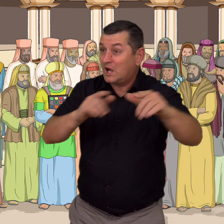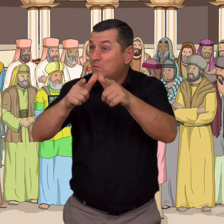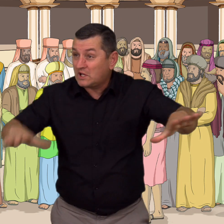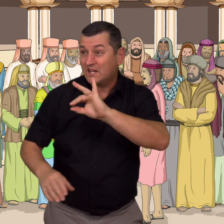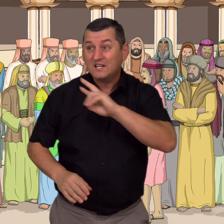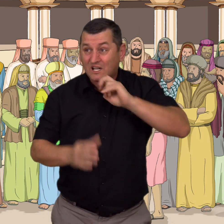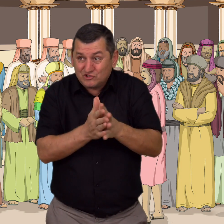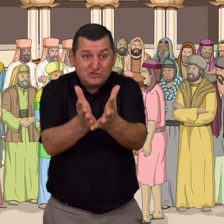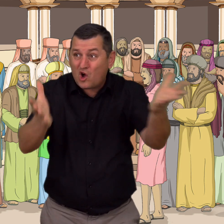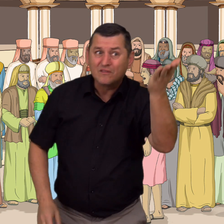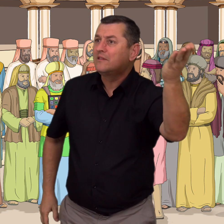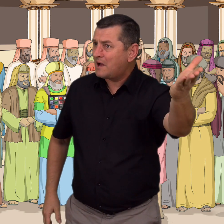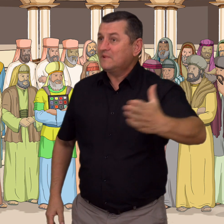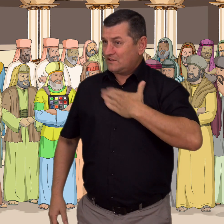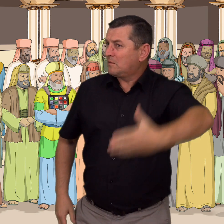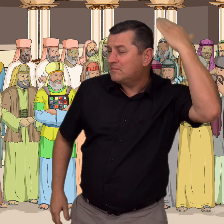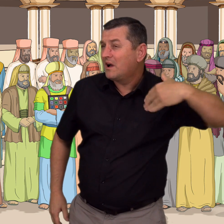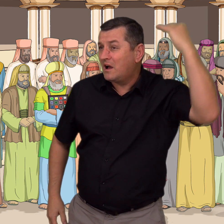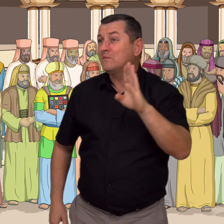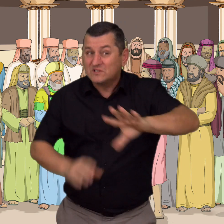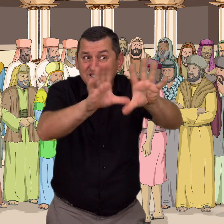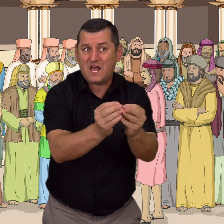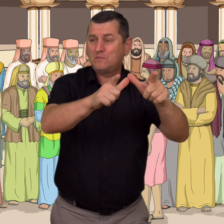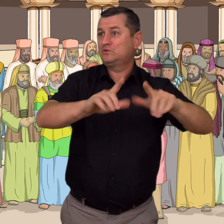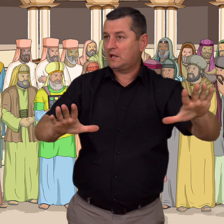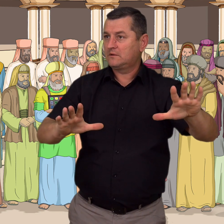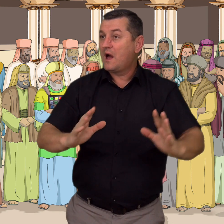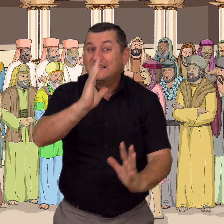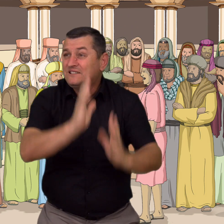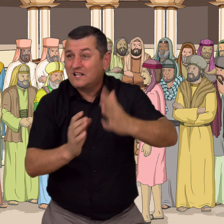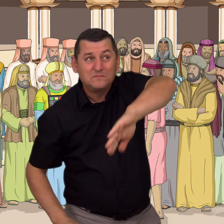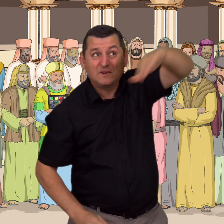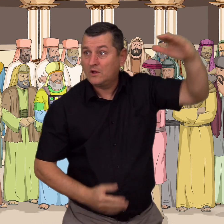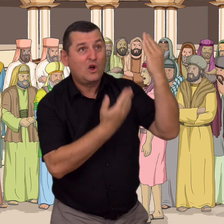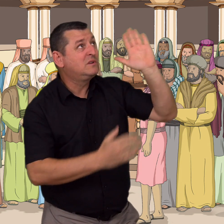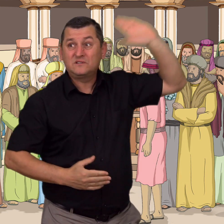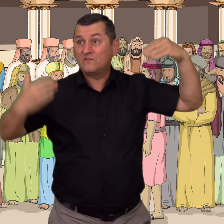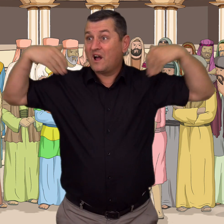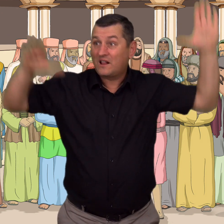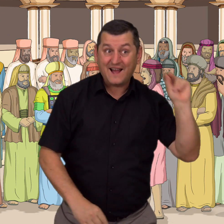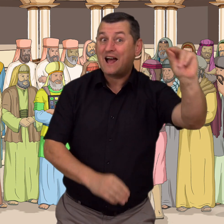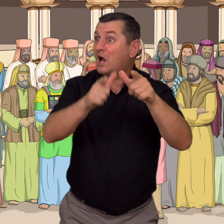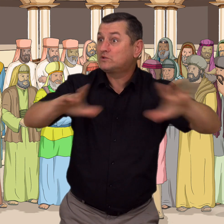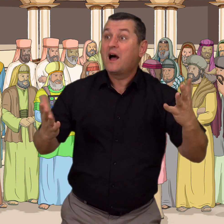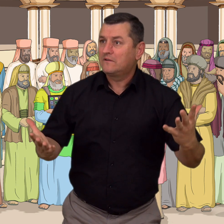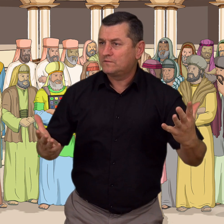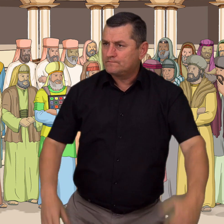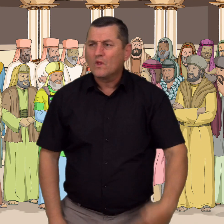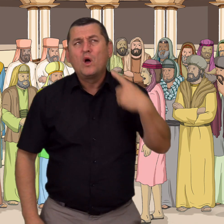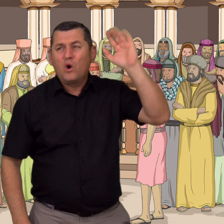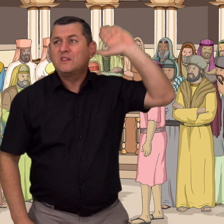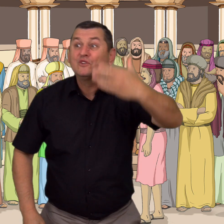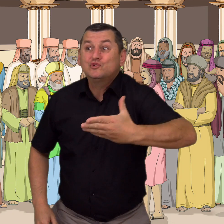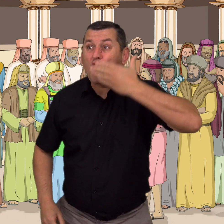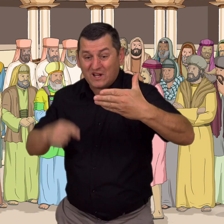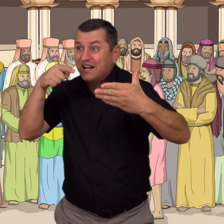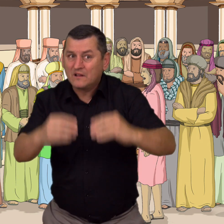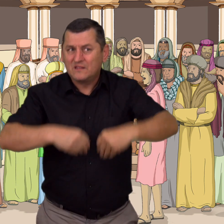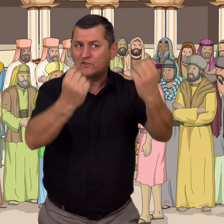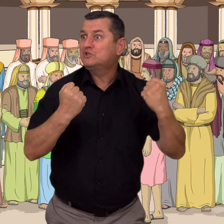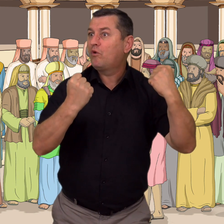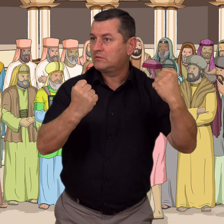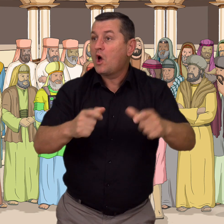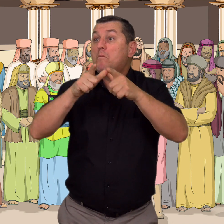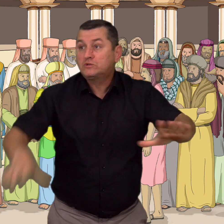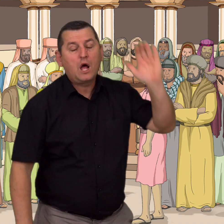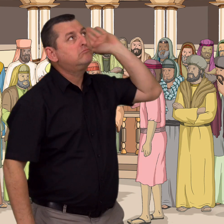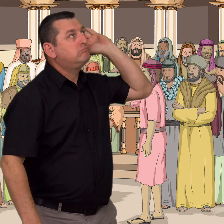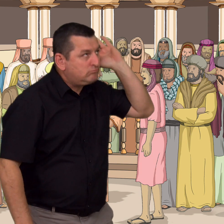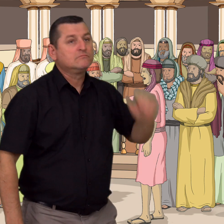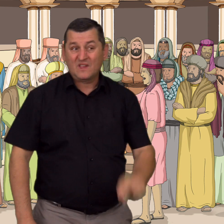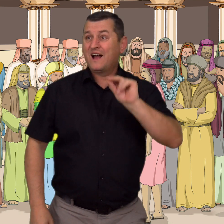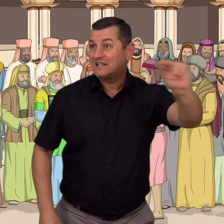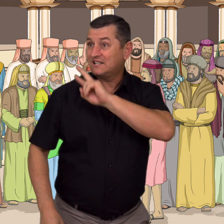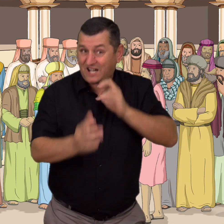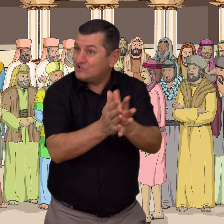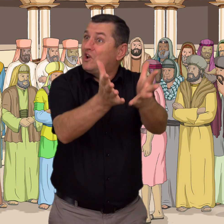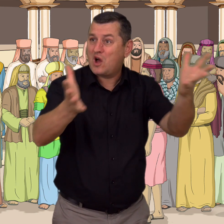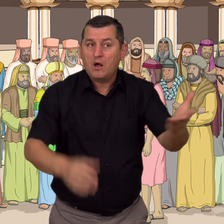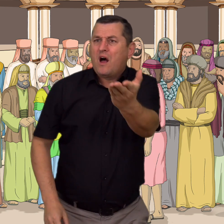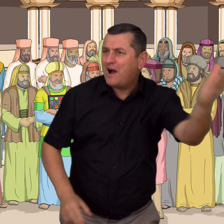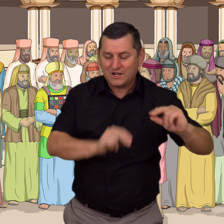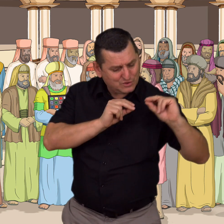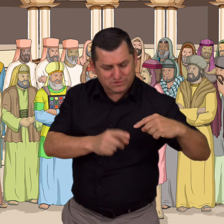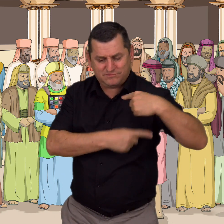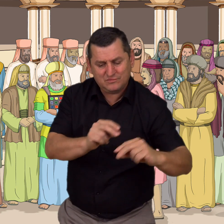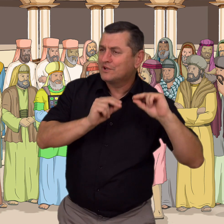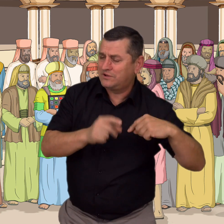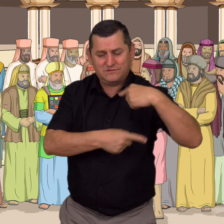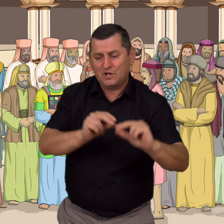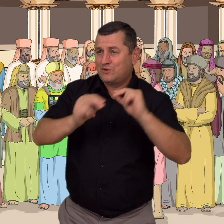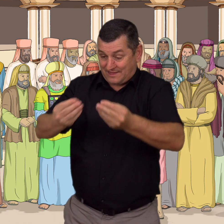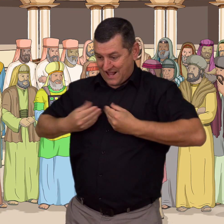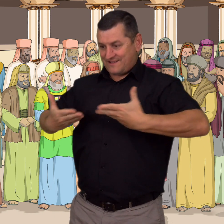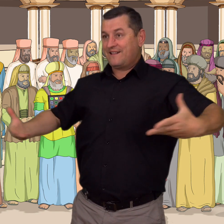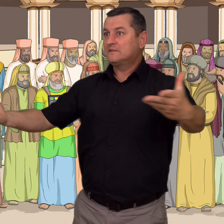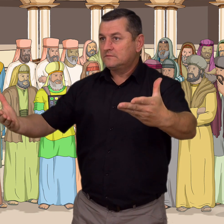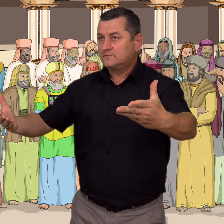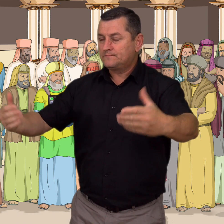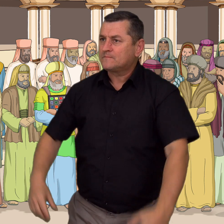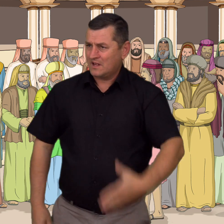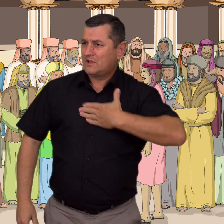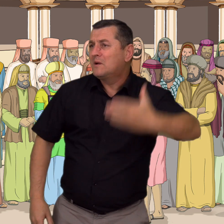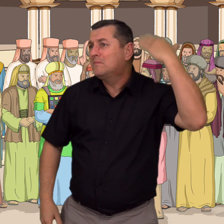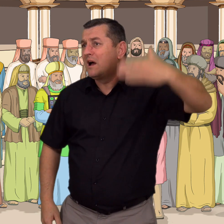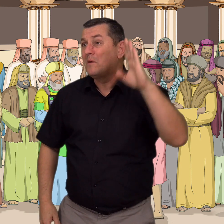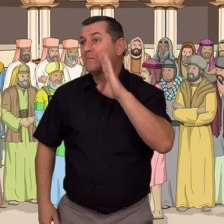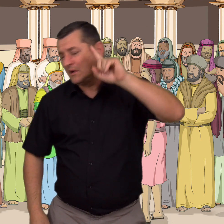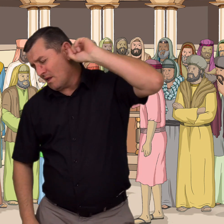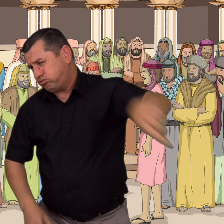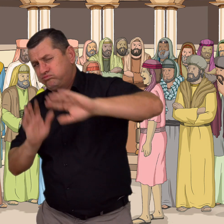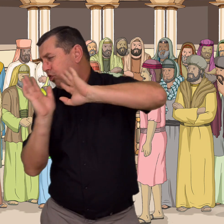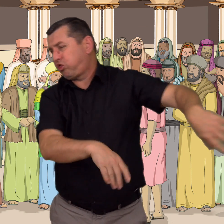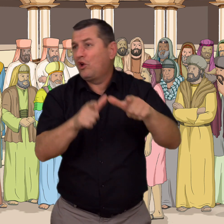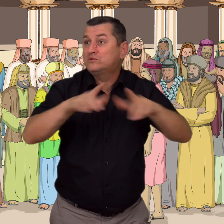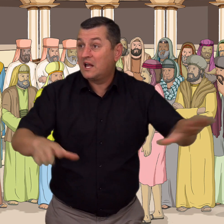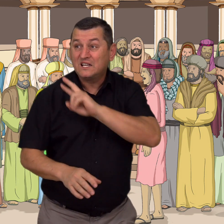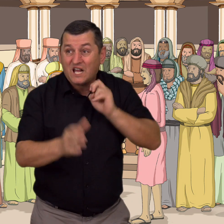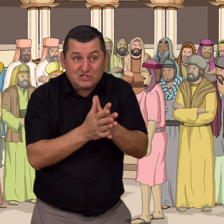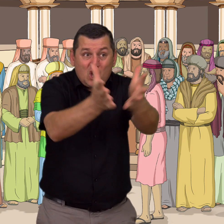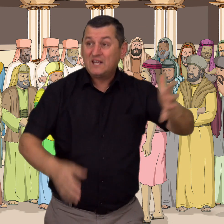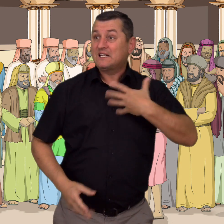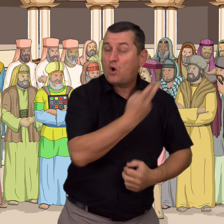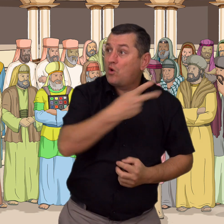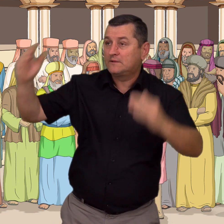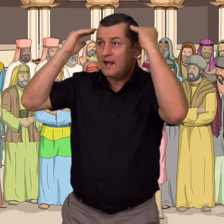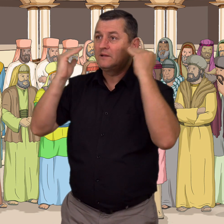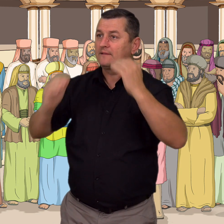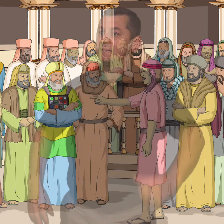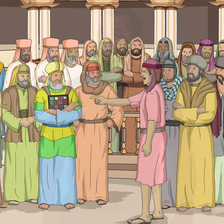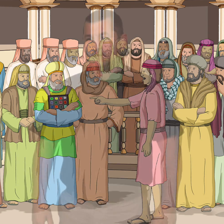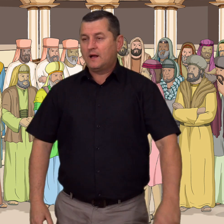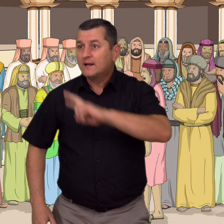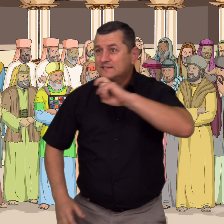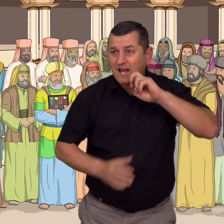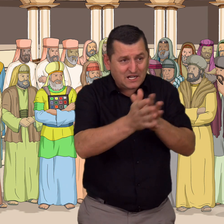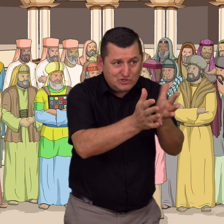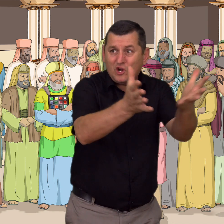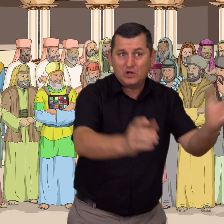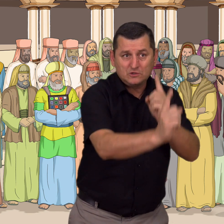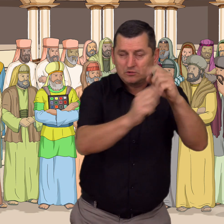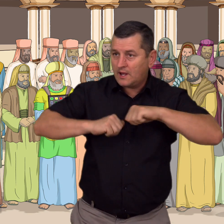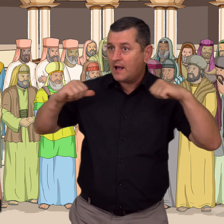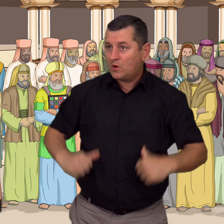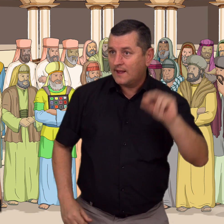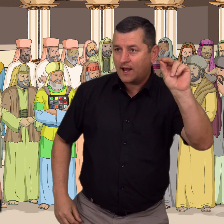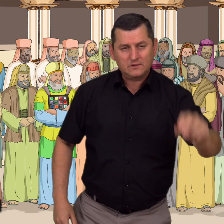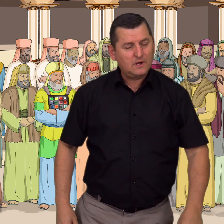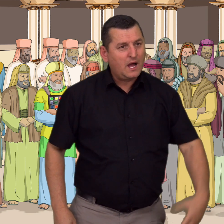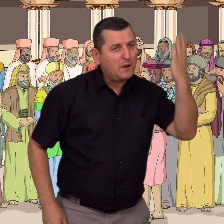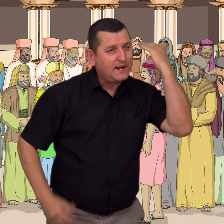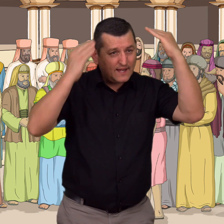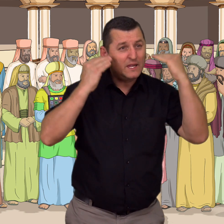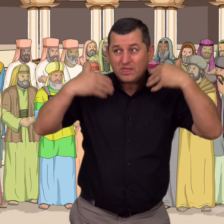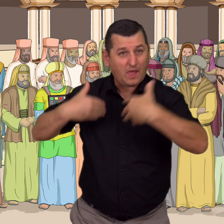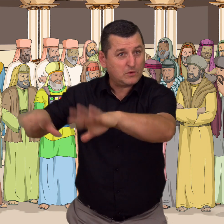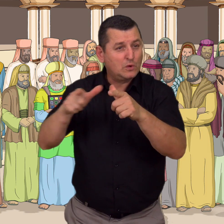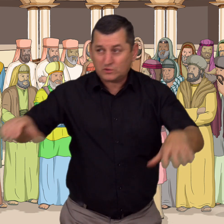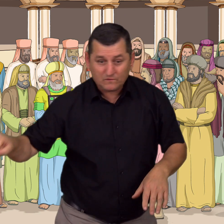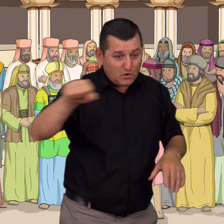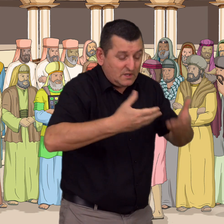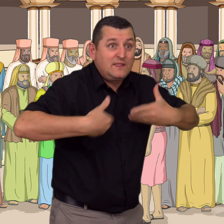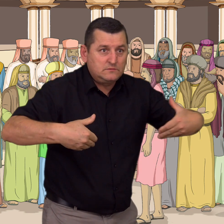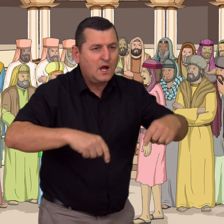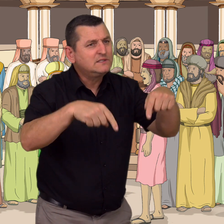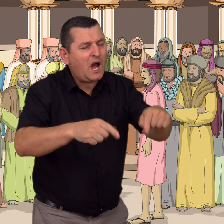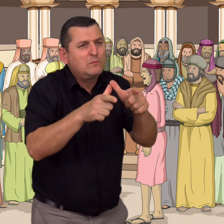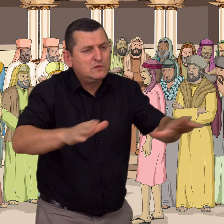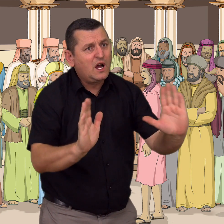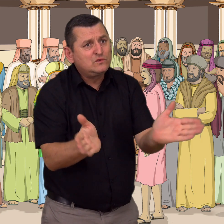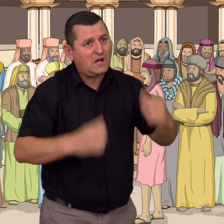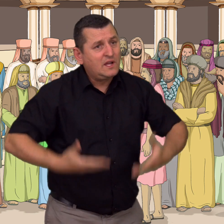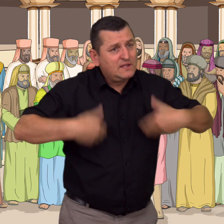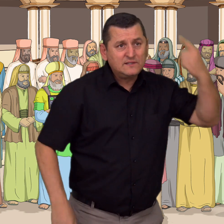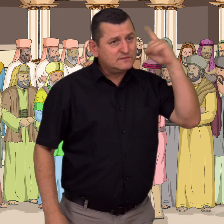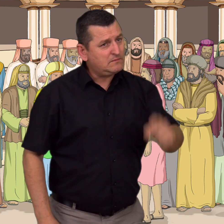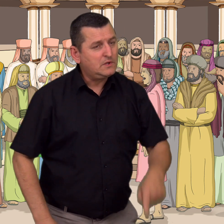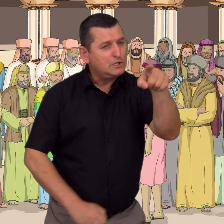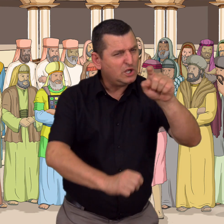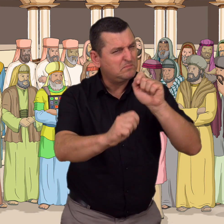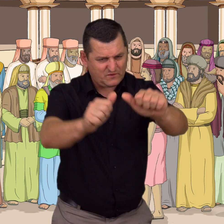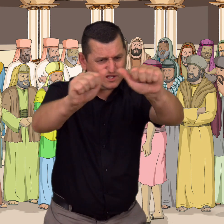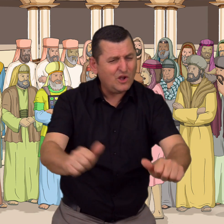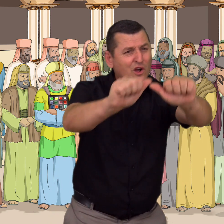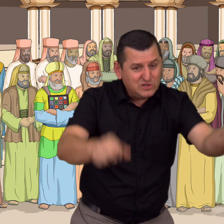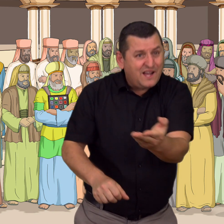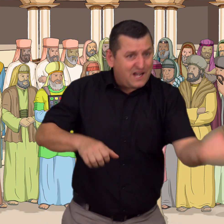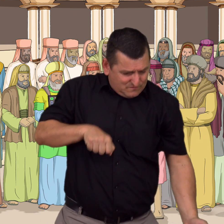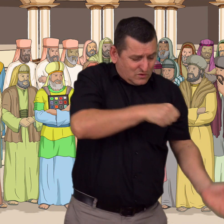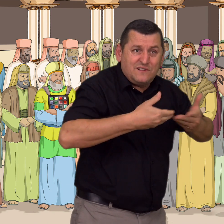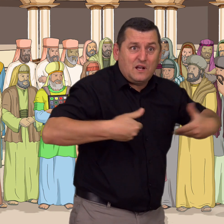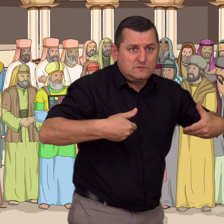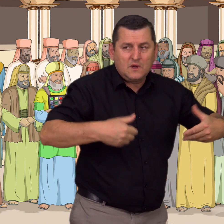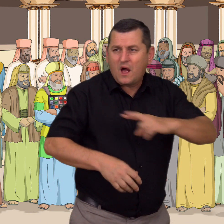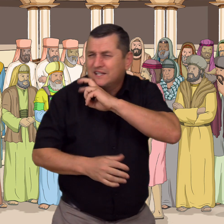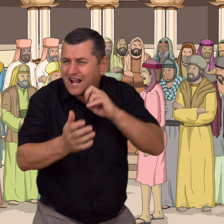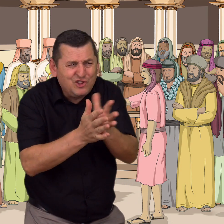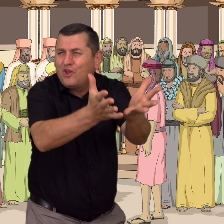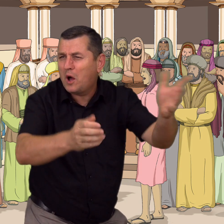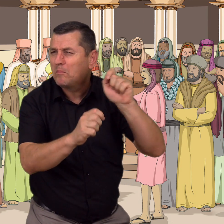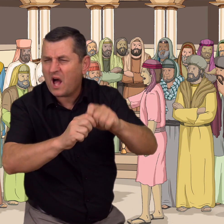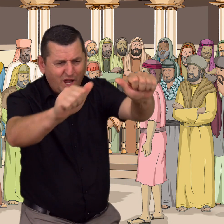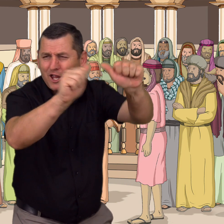This is the same Moses who told the Israelites, ‘God will raise up for you a prophet like me from among your brothers.’ He was in the assembly in the wilderness with the angel who spoke to him on Mount Sinai, and with our fathers. And he received living words to pass on to us.